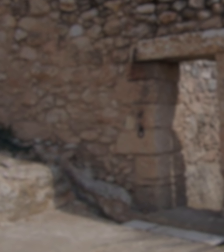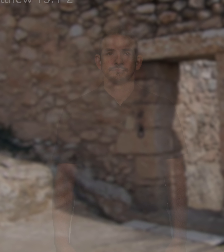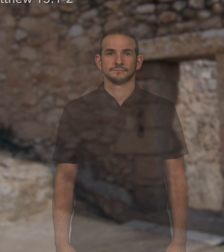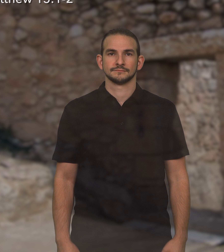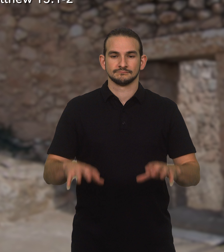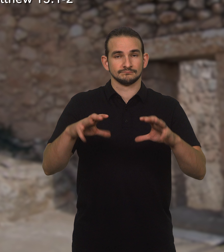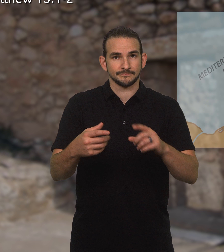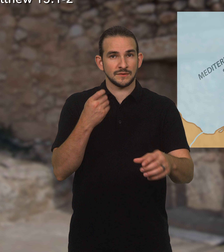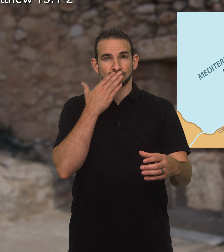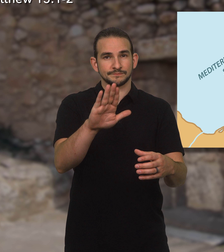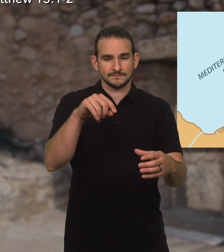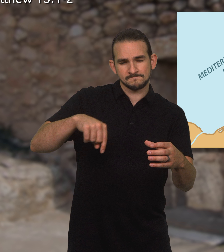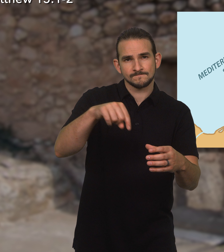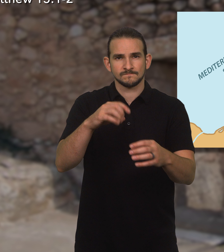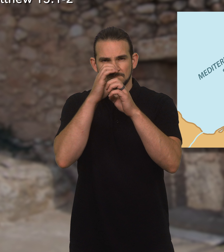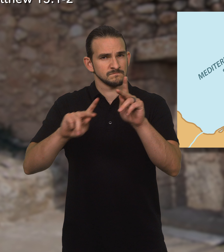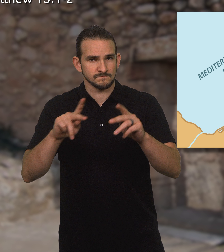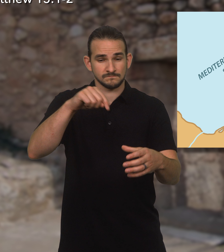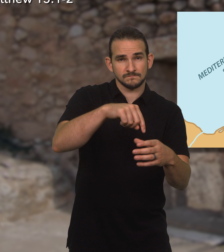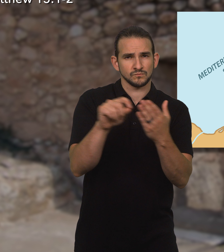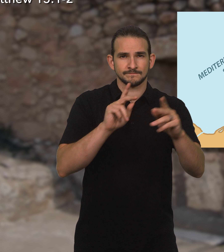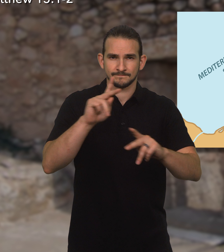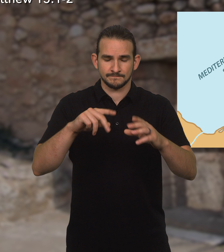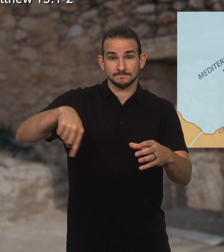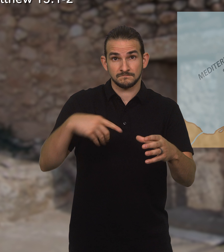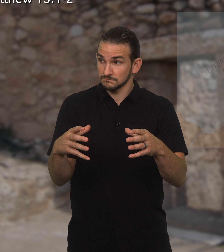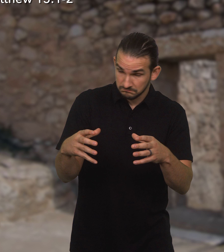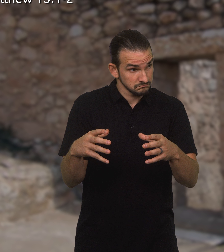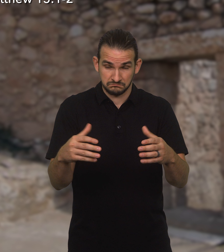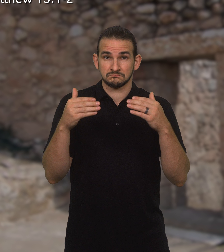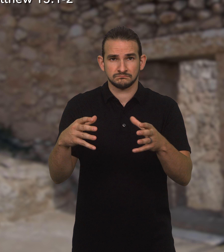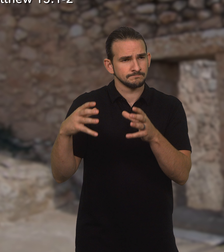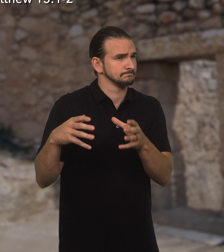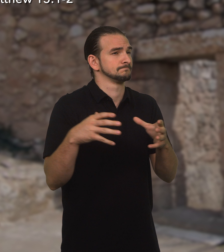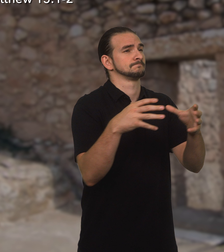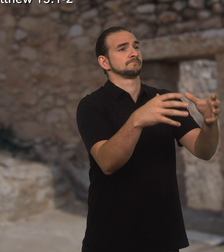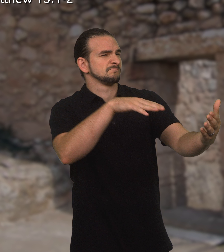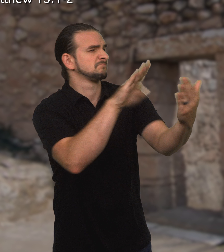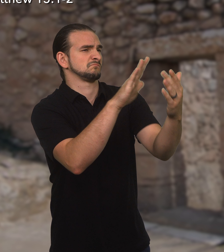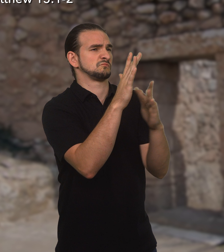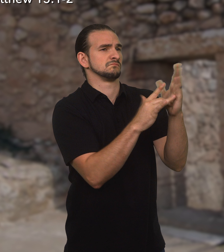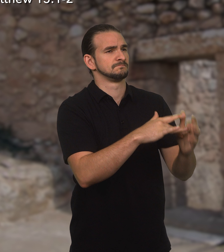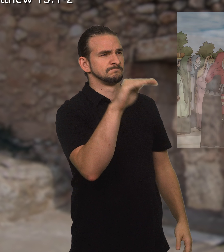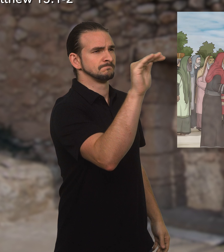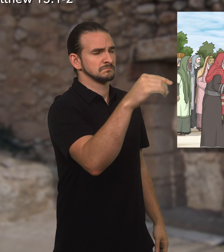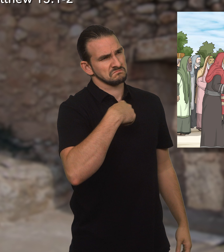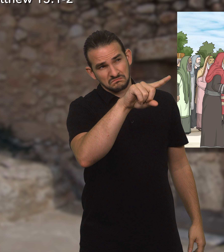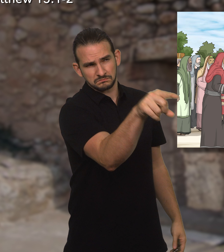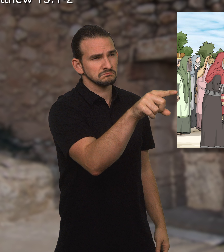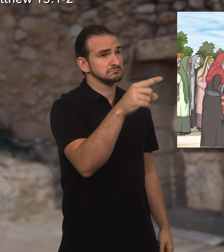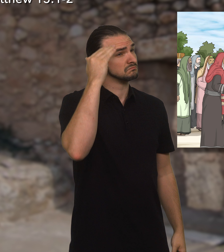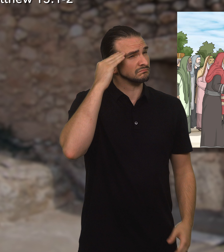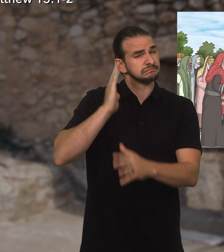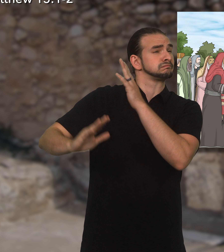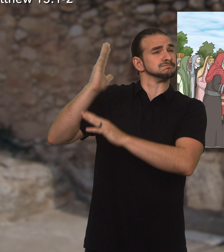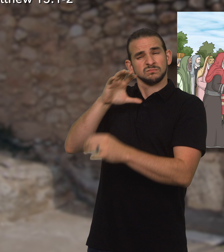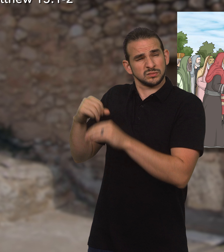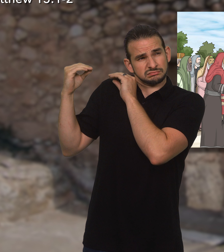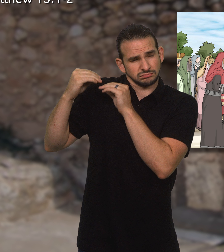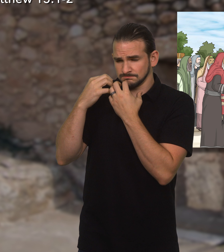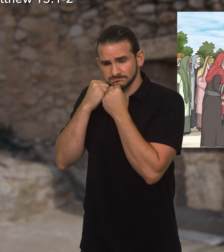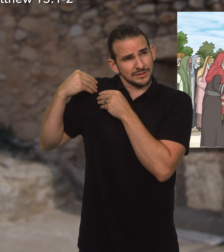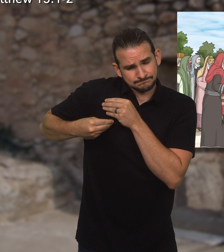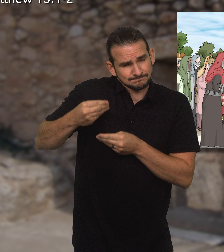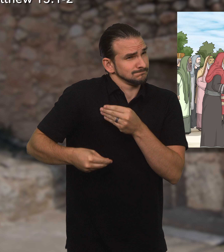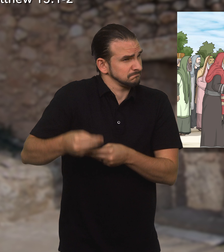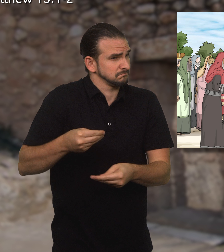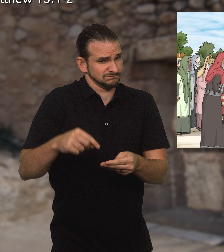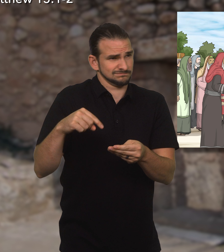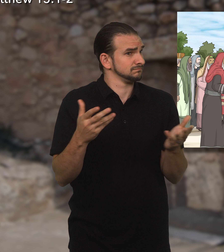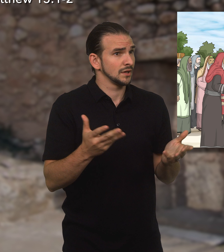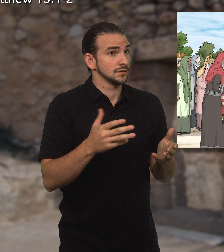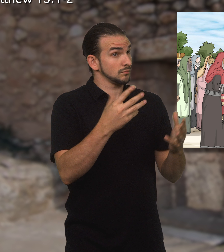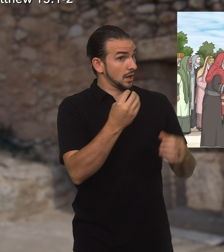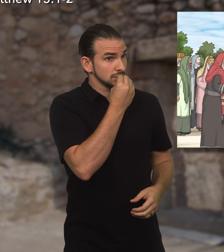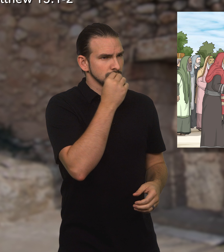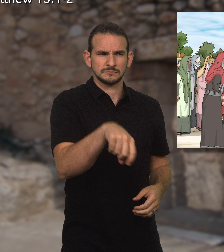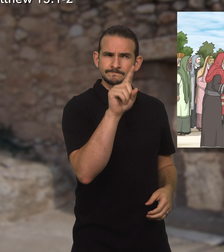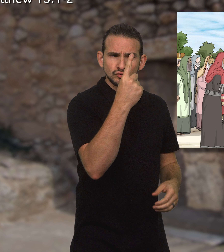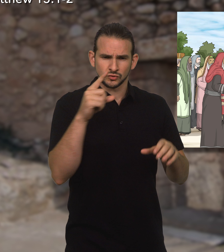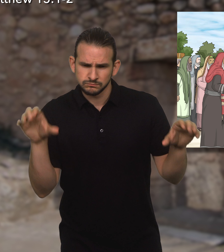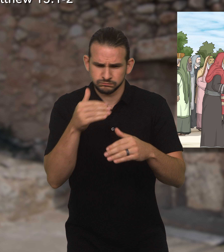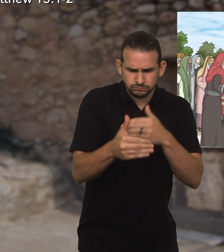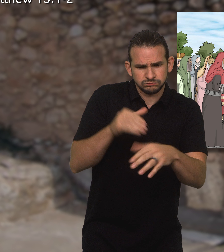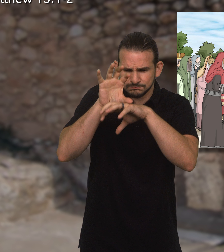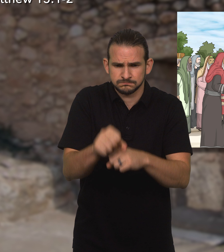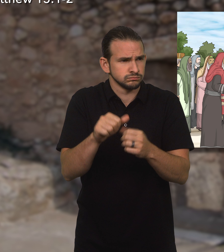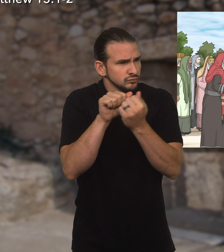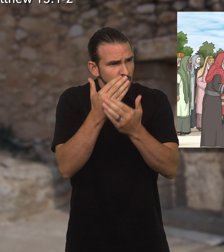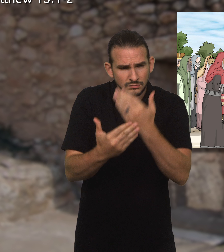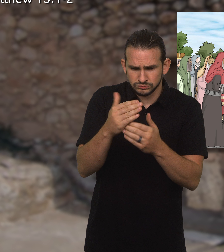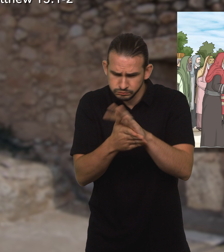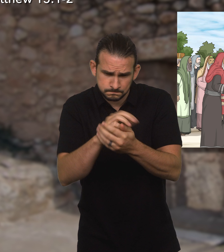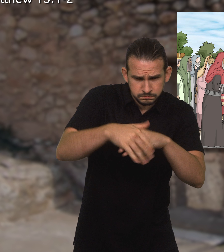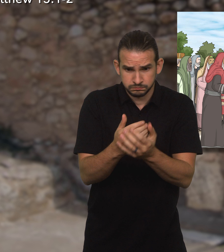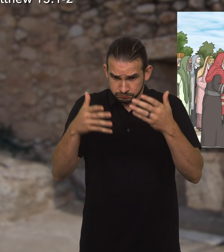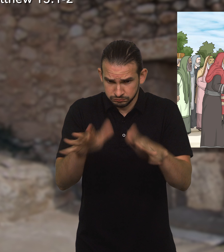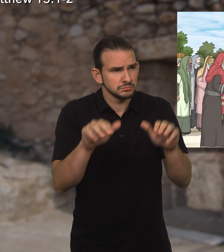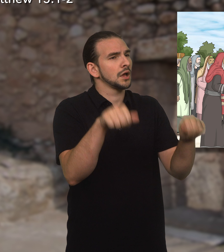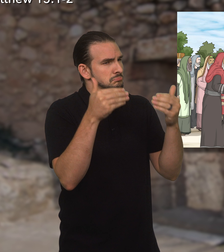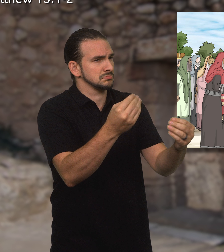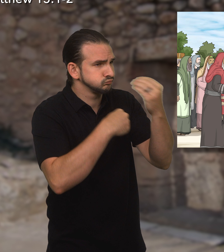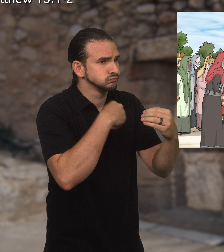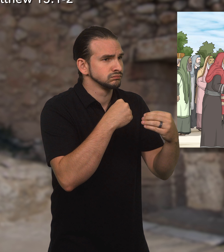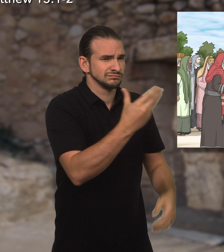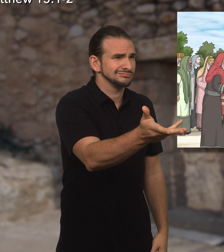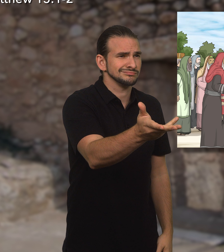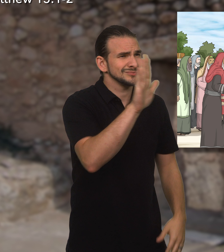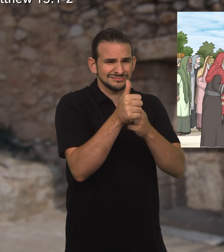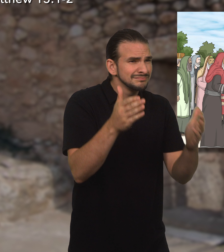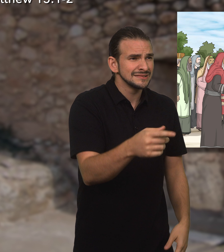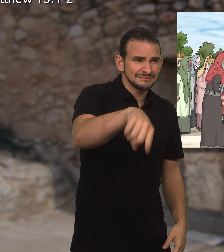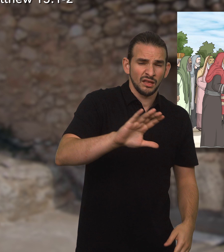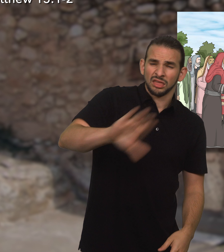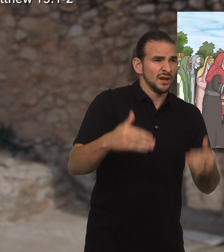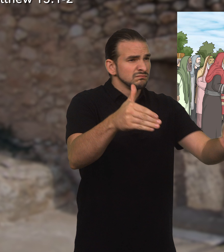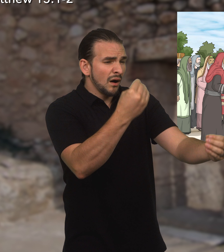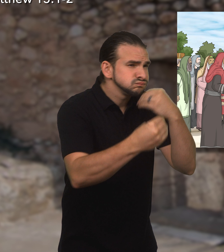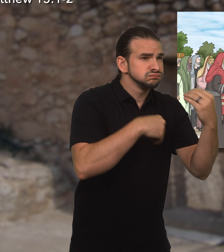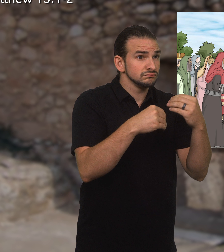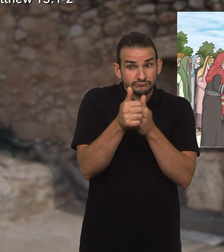Then some Pharisees and scribes came to Jesus from Jerusalem and asked, “Why do Your disciples break the tradition of the elders?